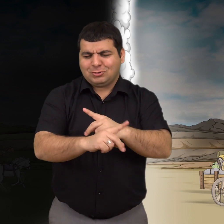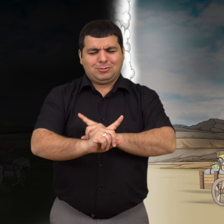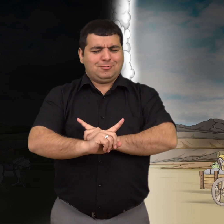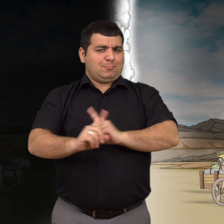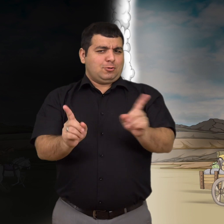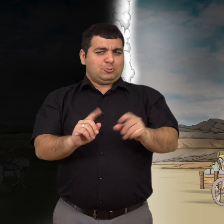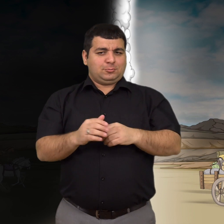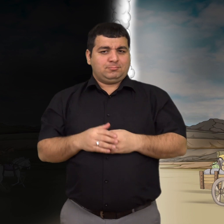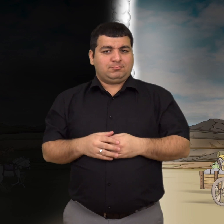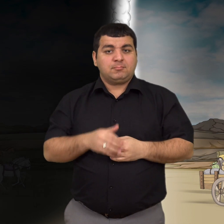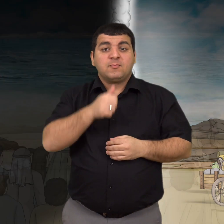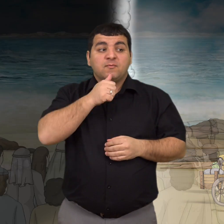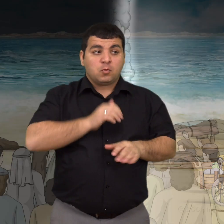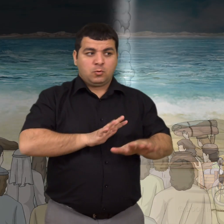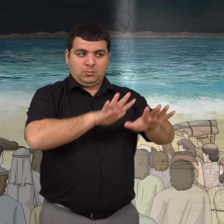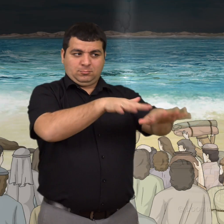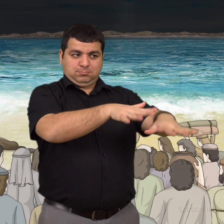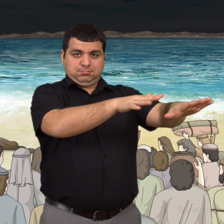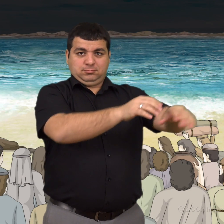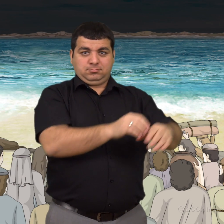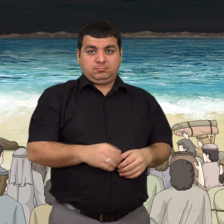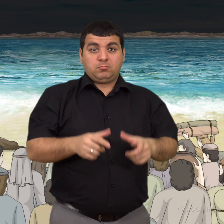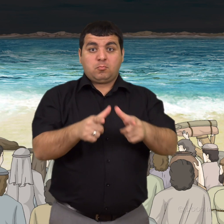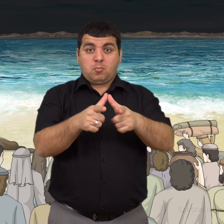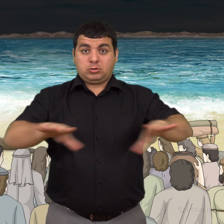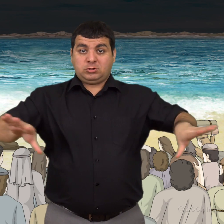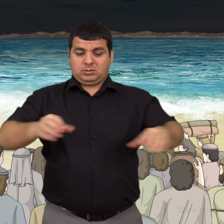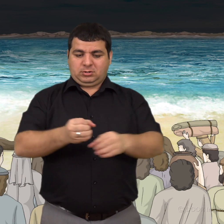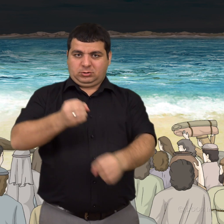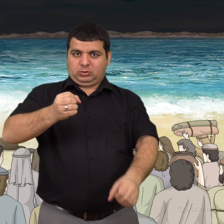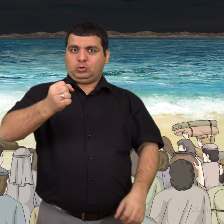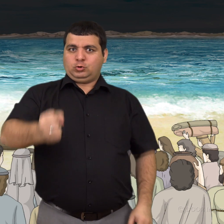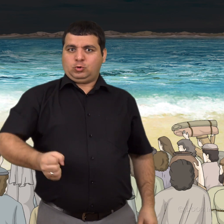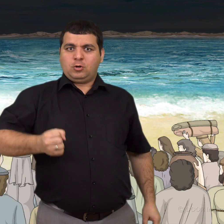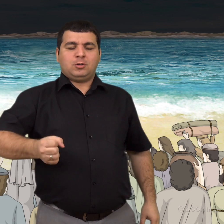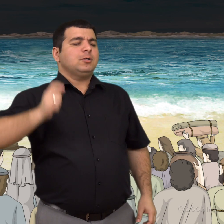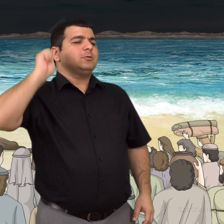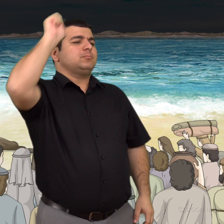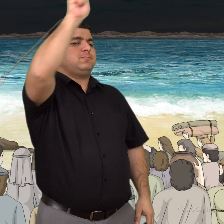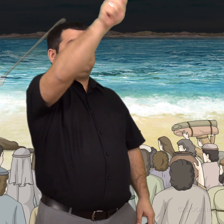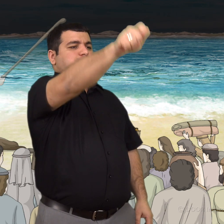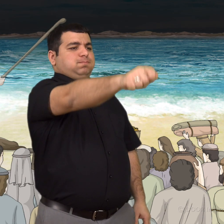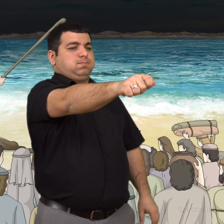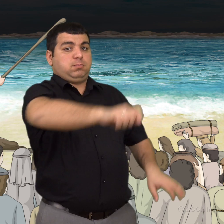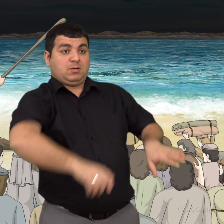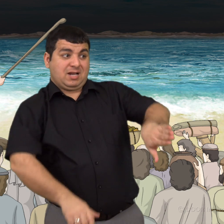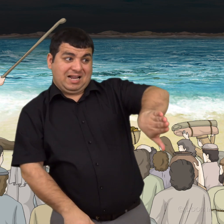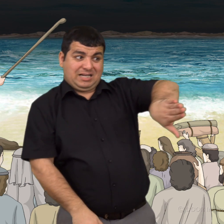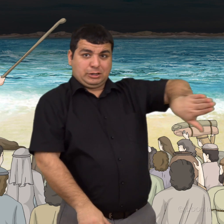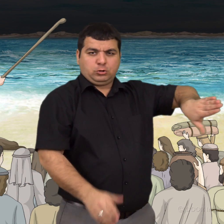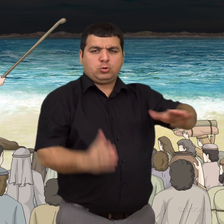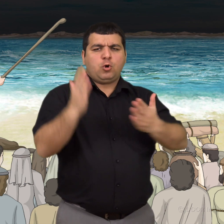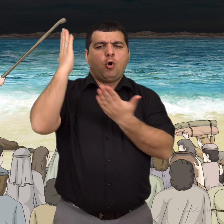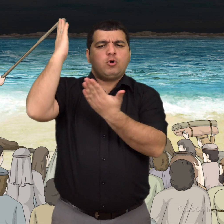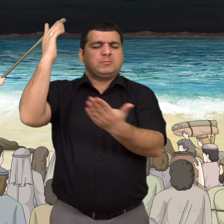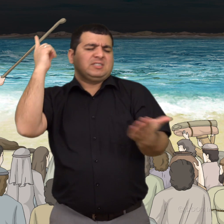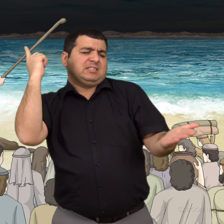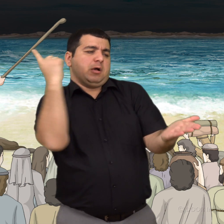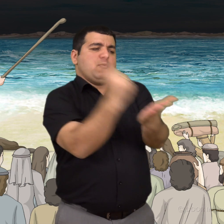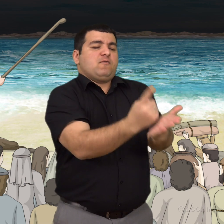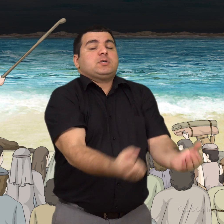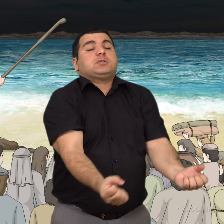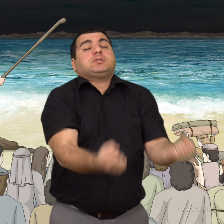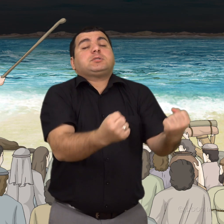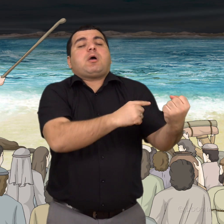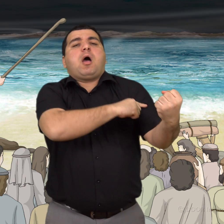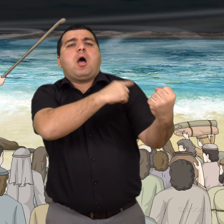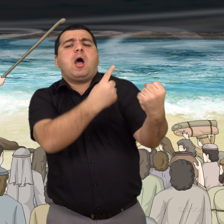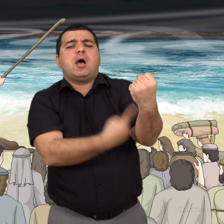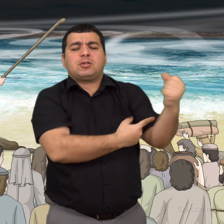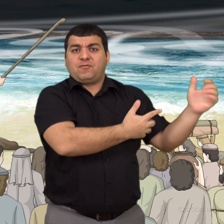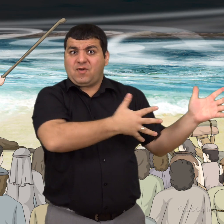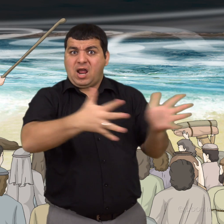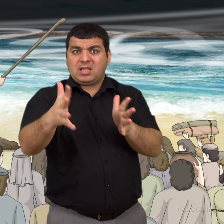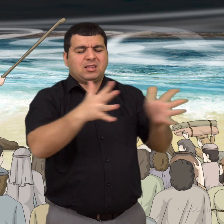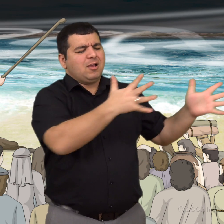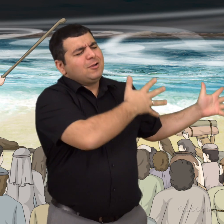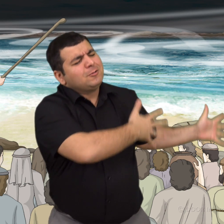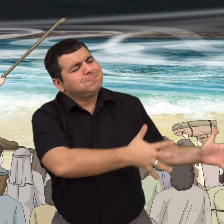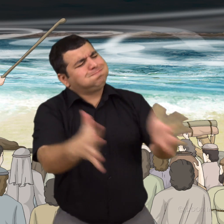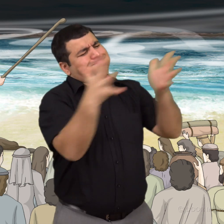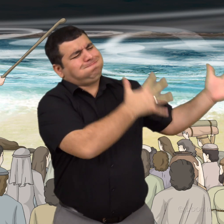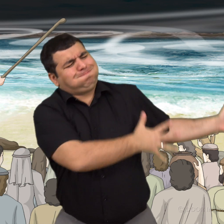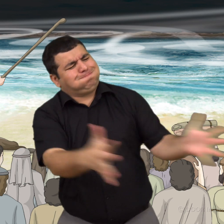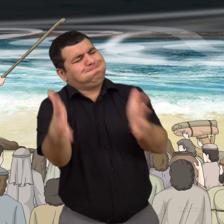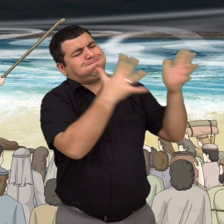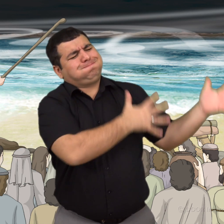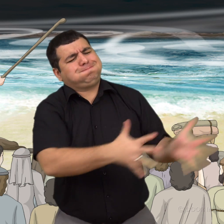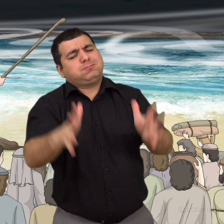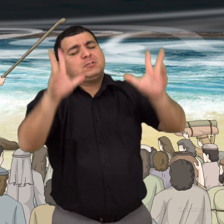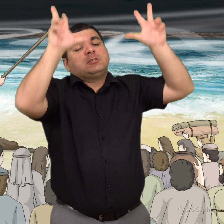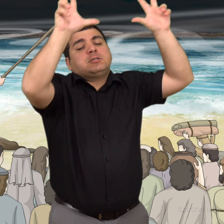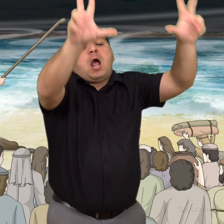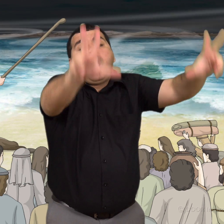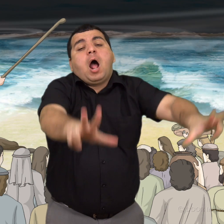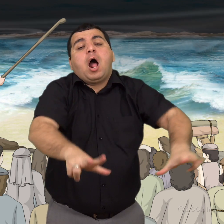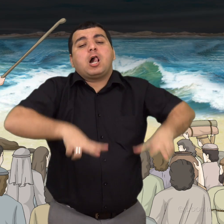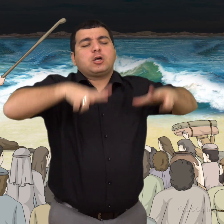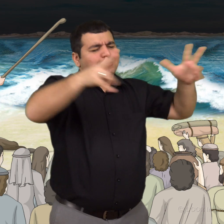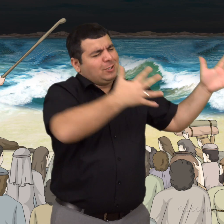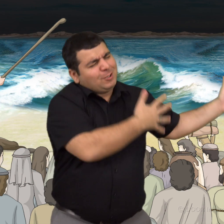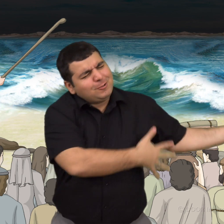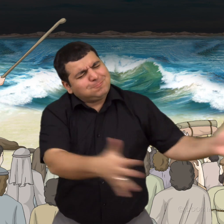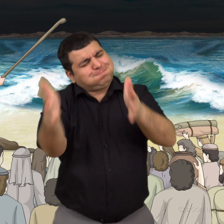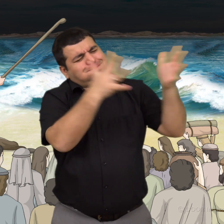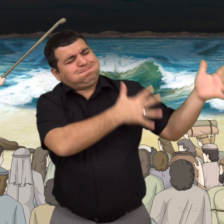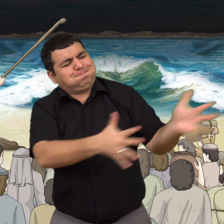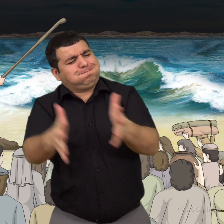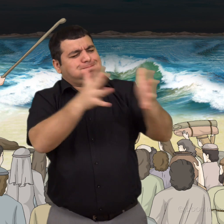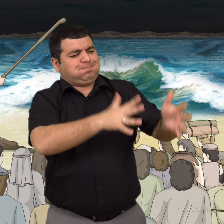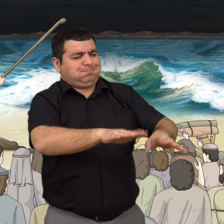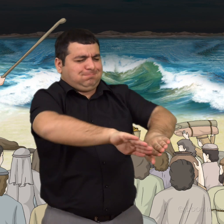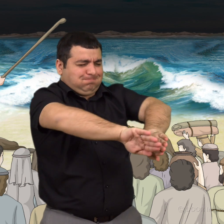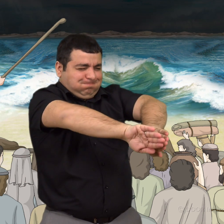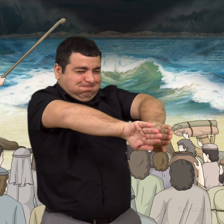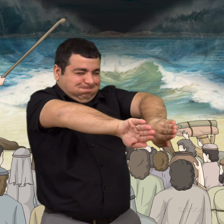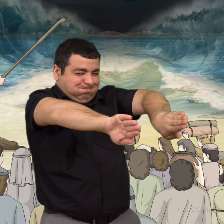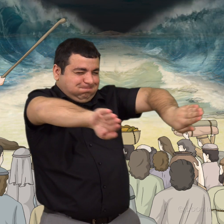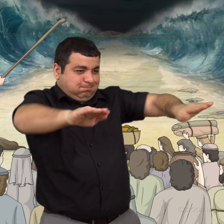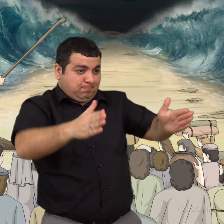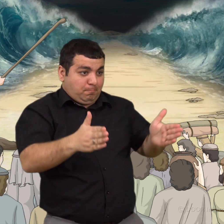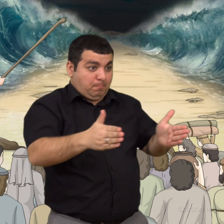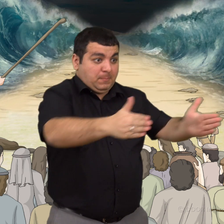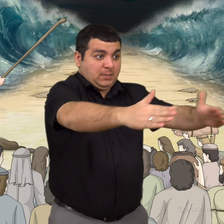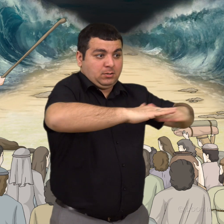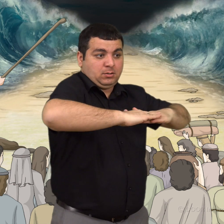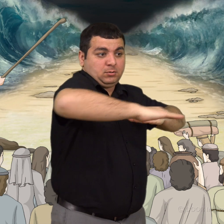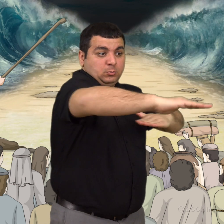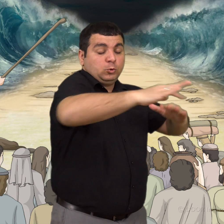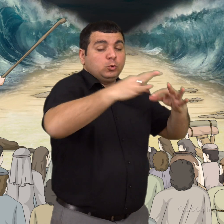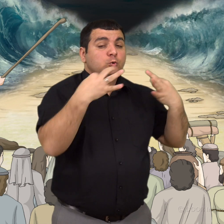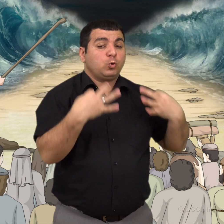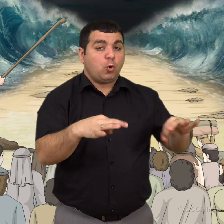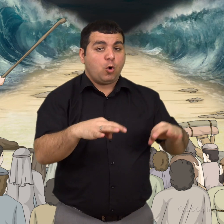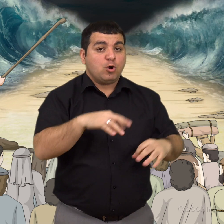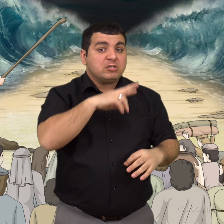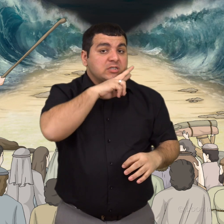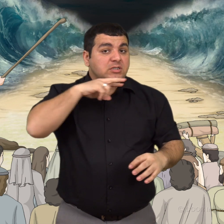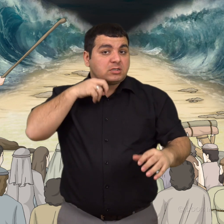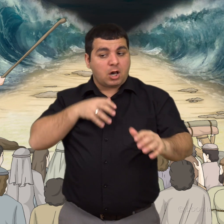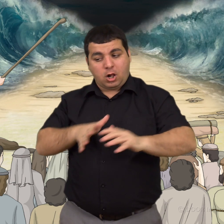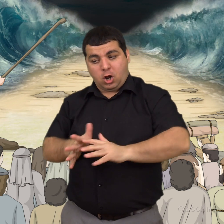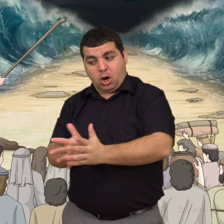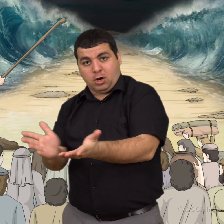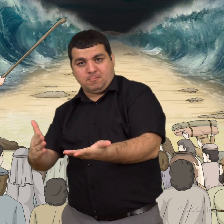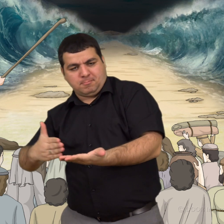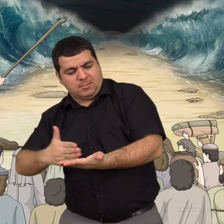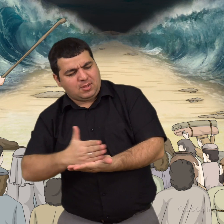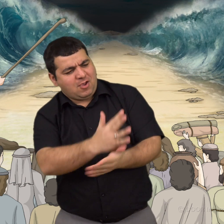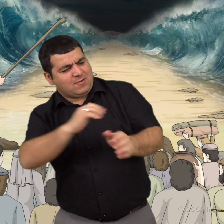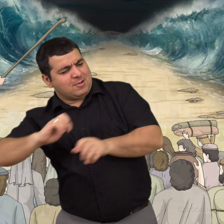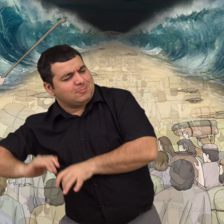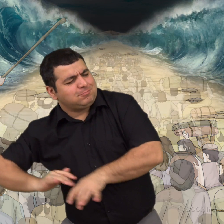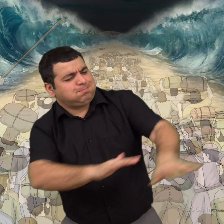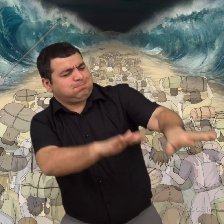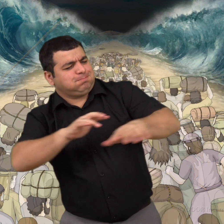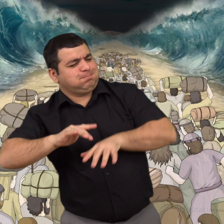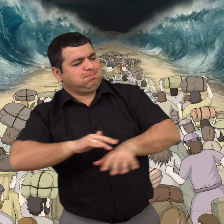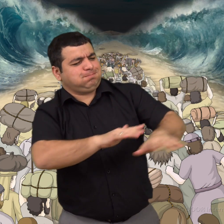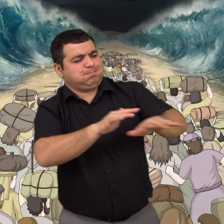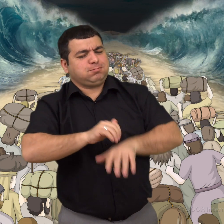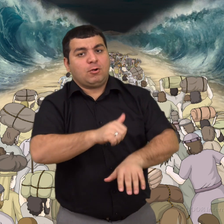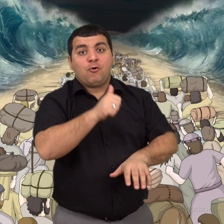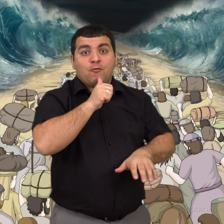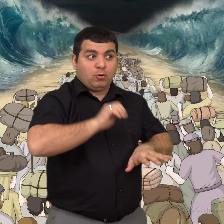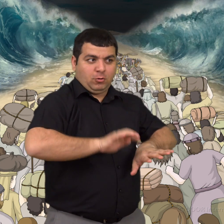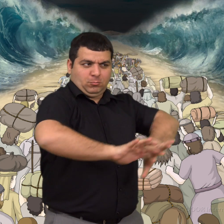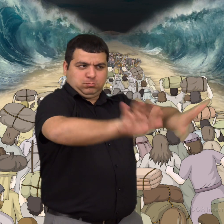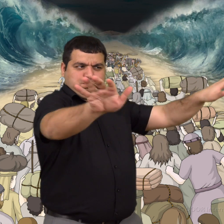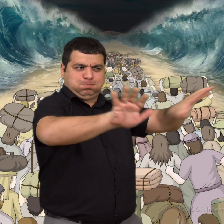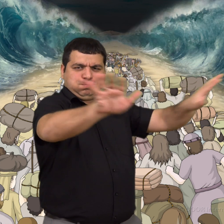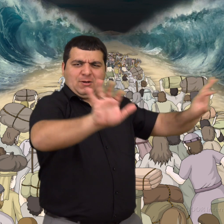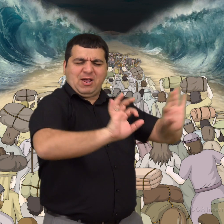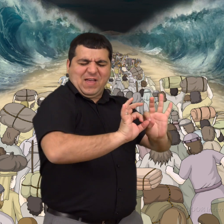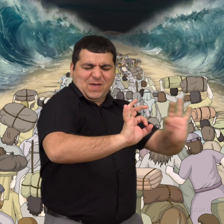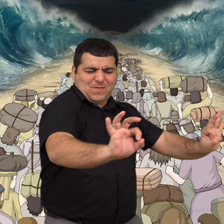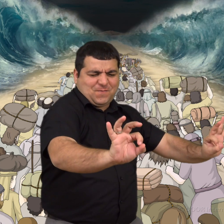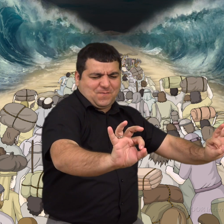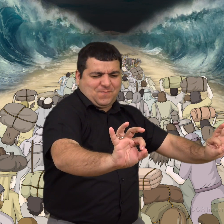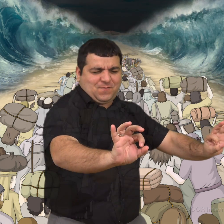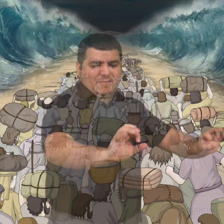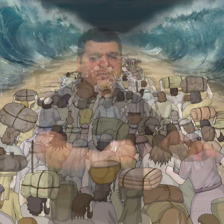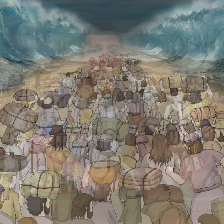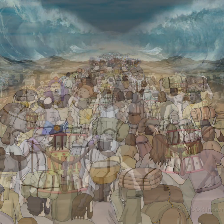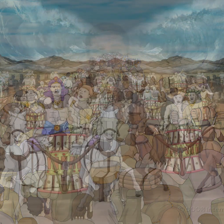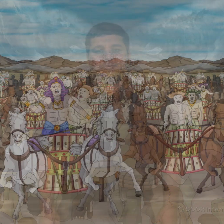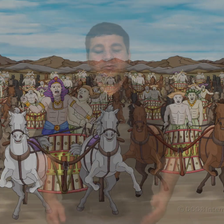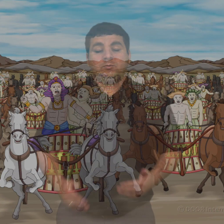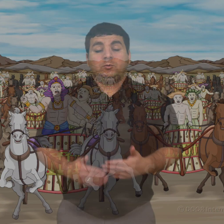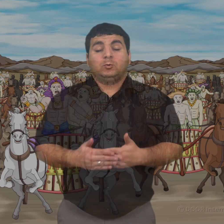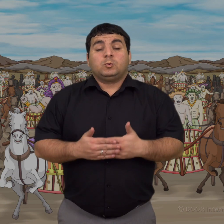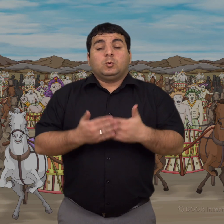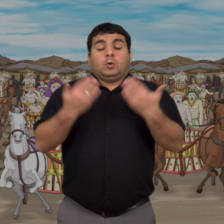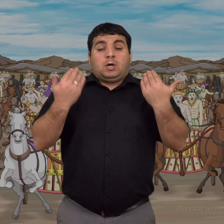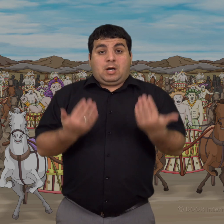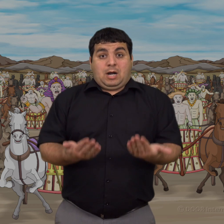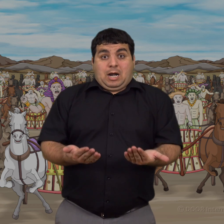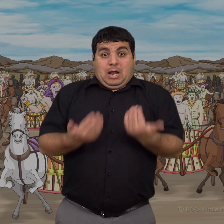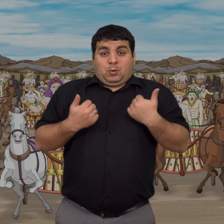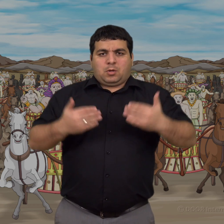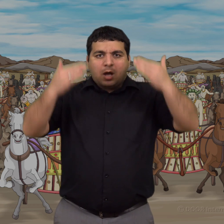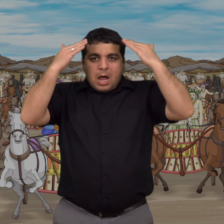Then Moses stretched out his hand over the sea, and all that night the LORD drove back the sea with a strong east wind that turned it into dry land. So the waters were divided, and the Israelites went through the sea on dry ground, with walls of water on their right and on their left.